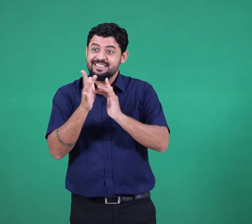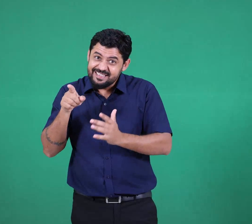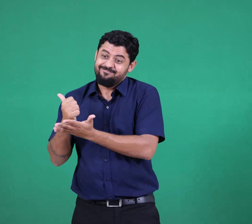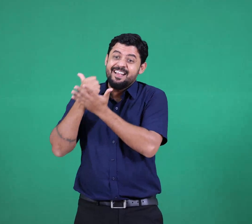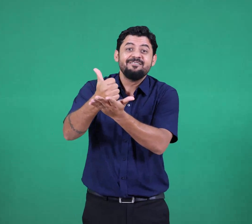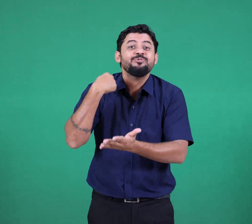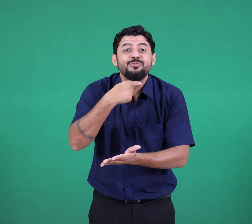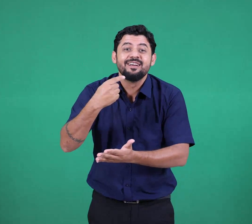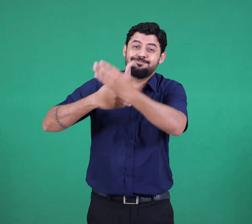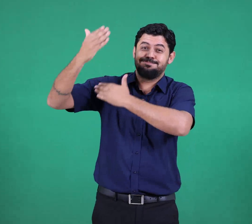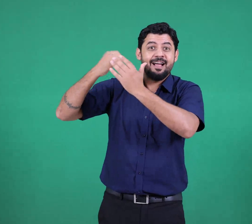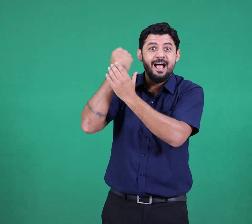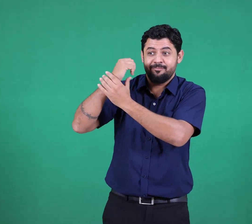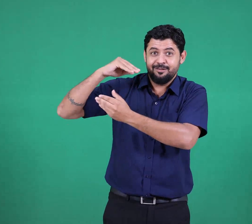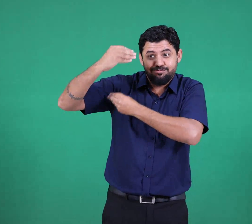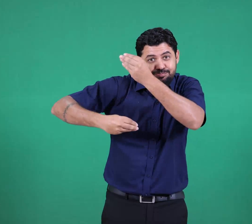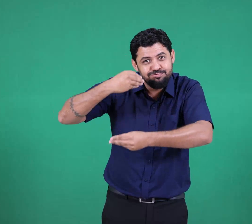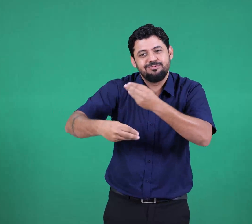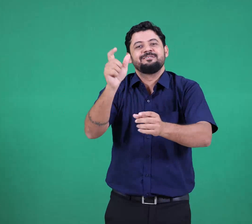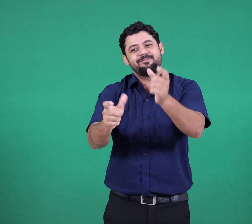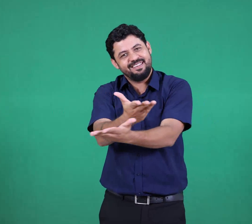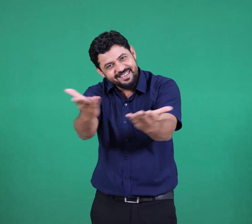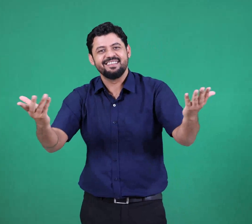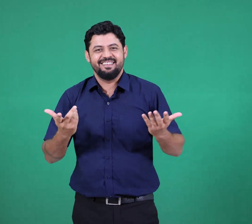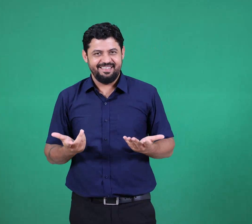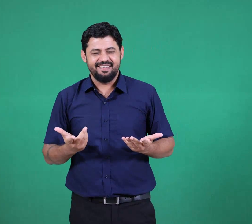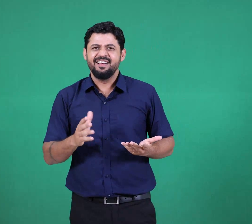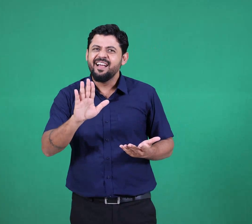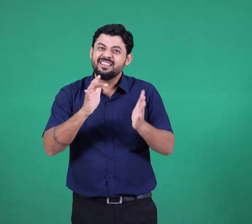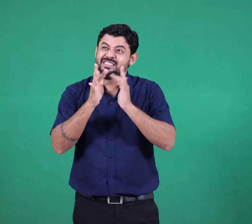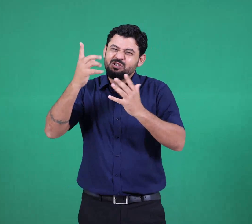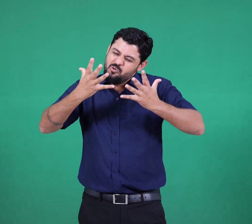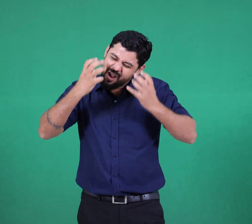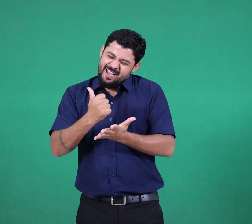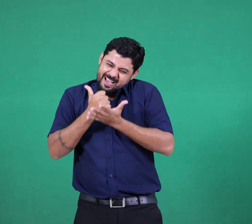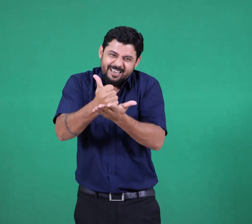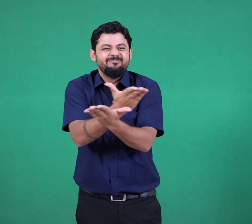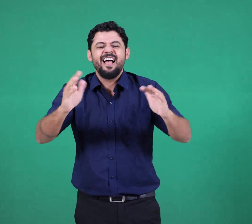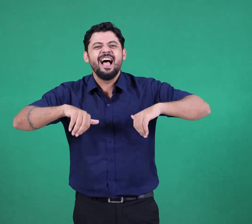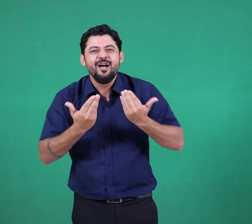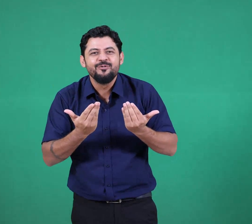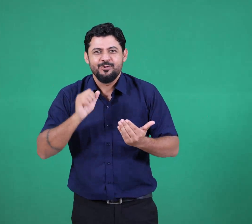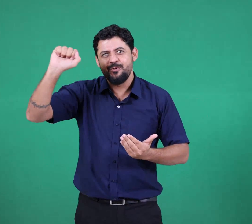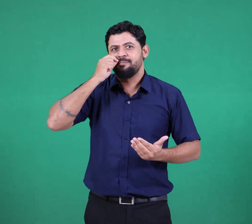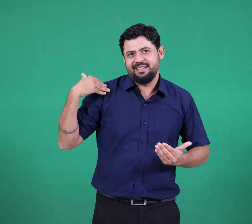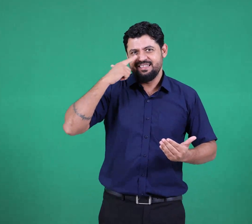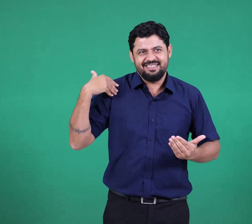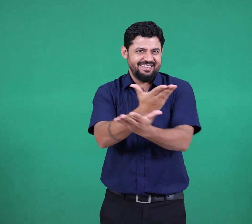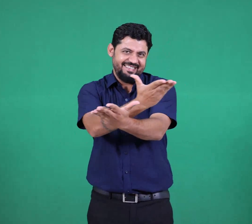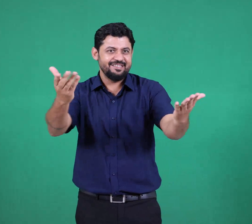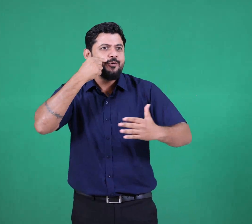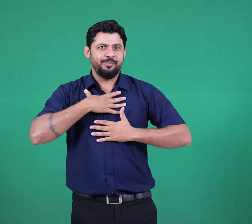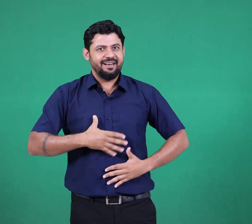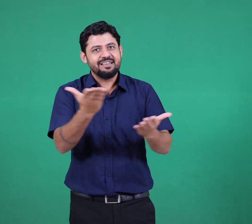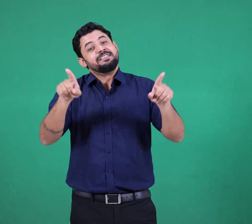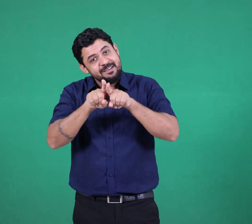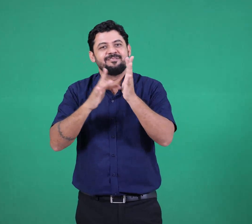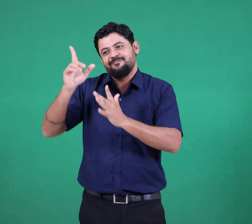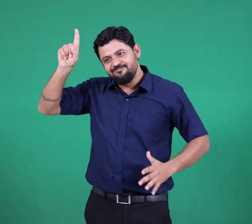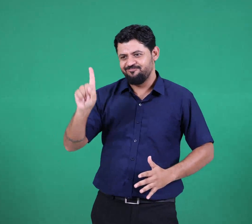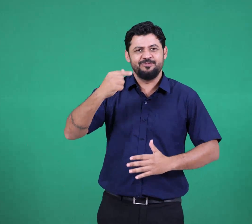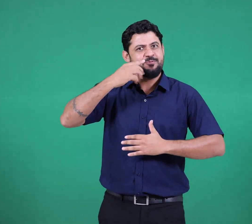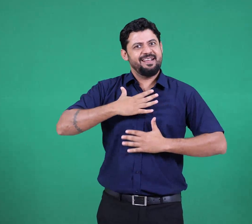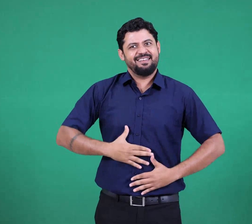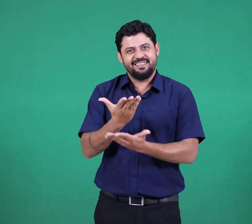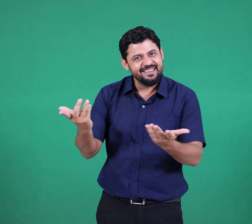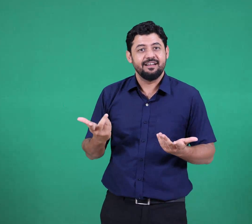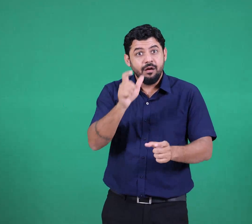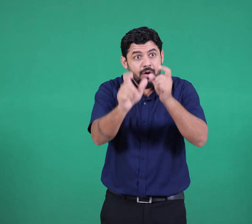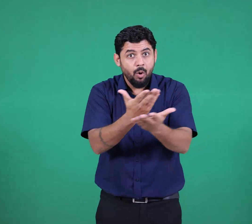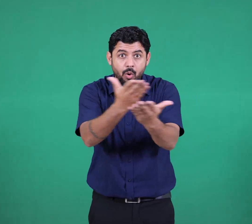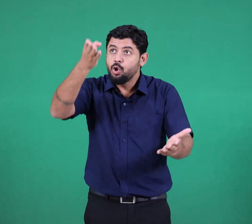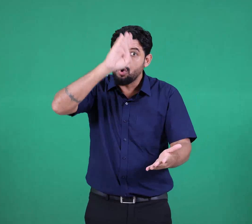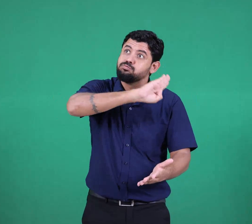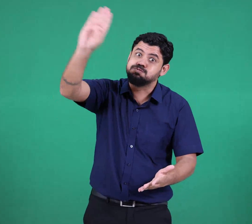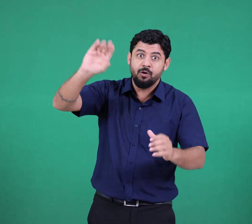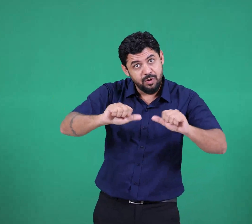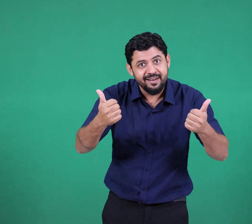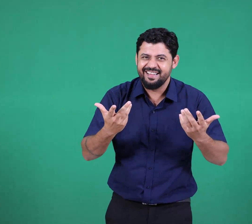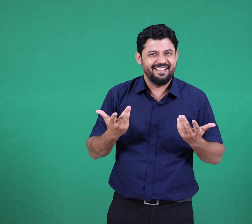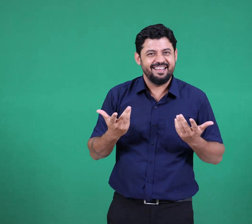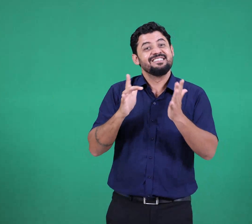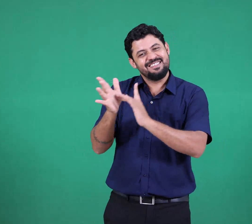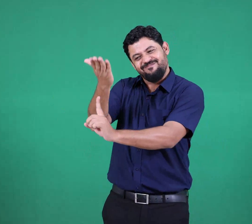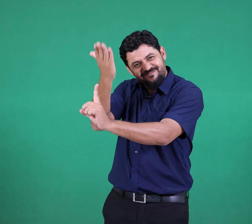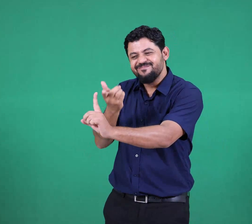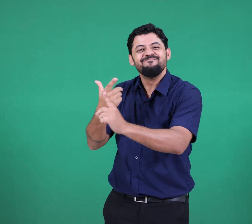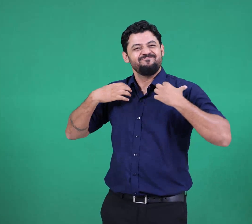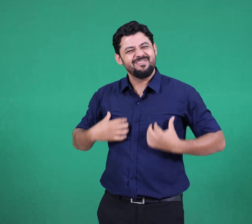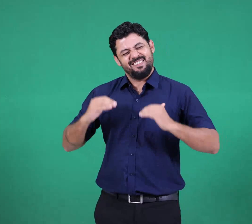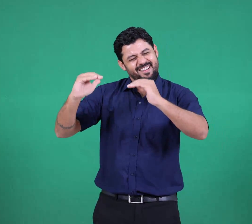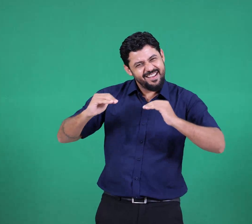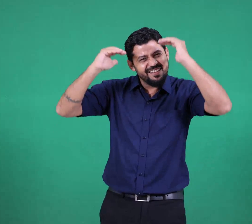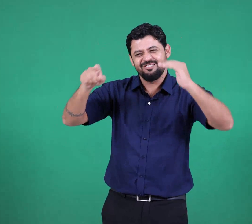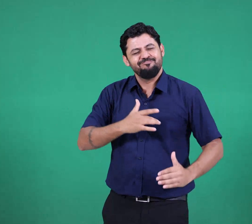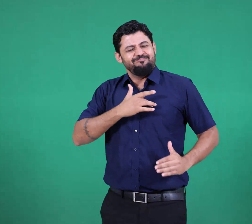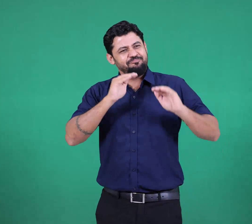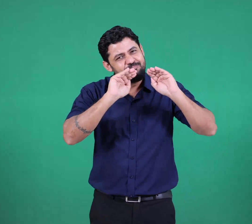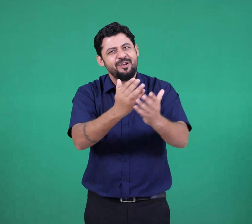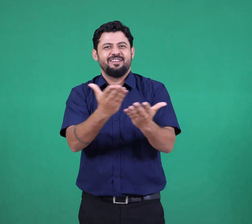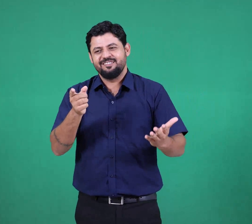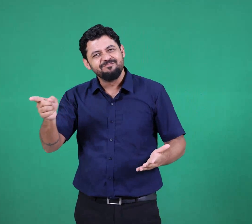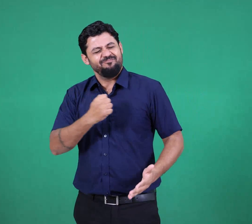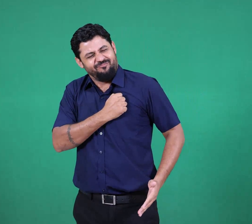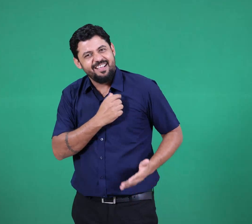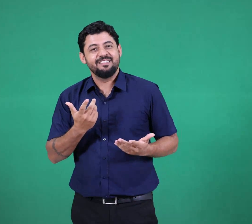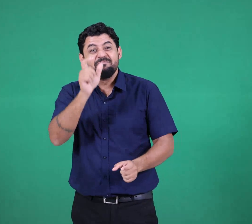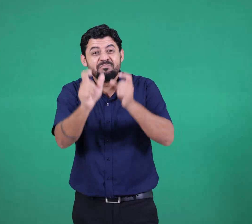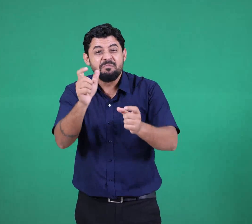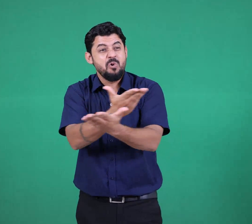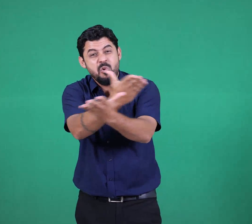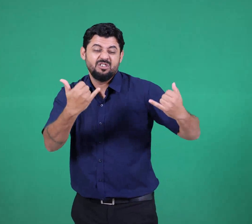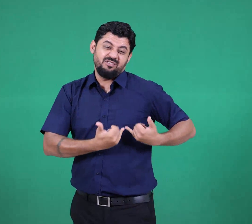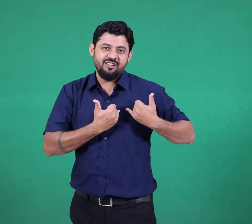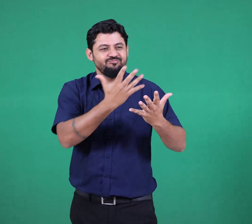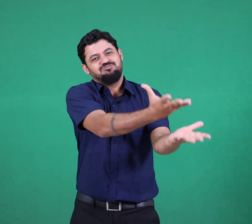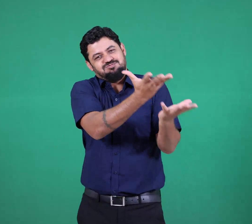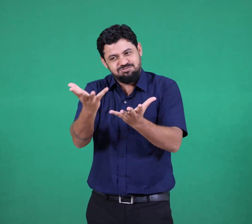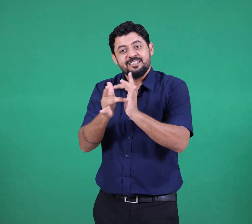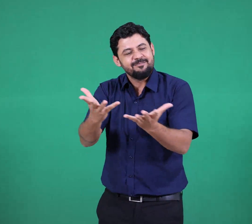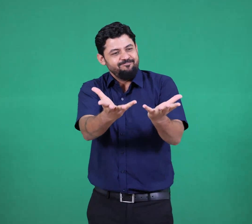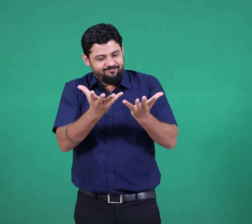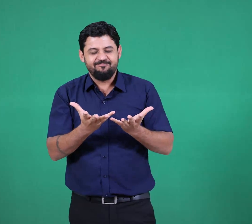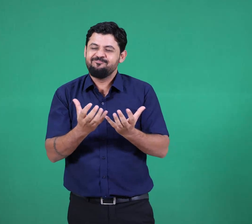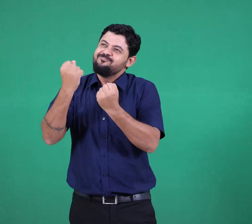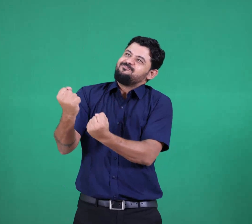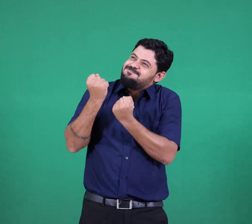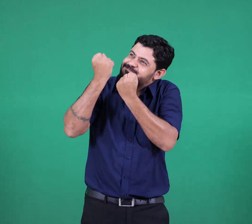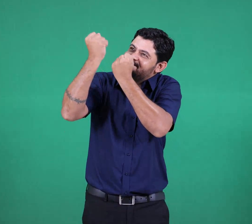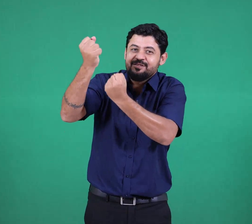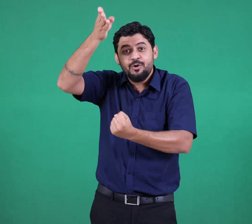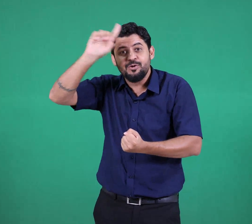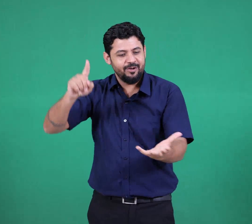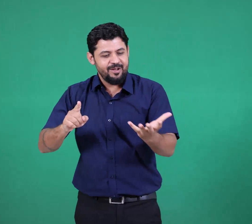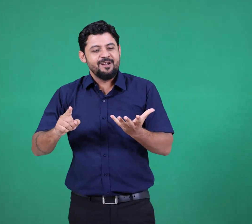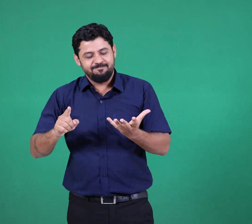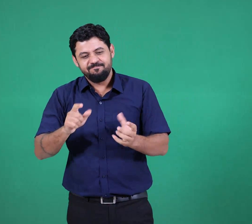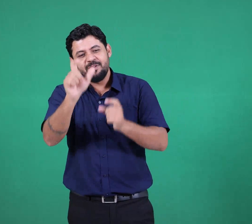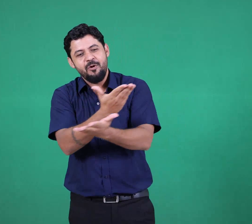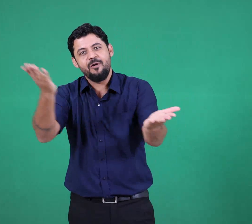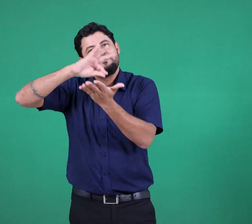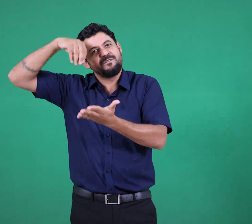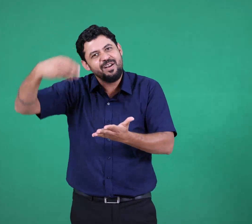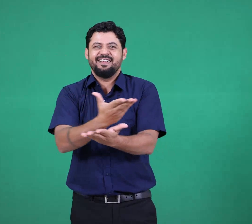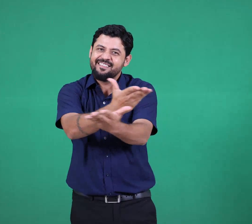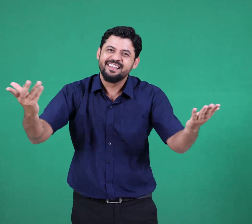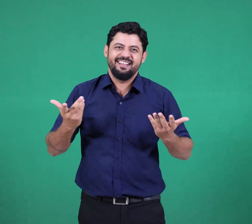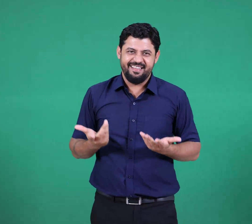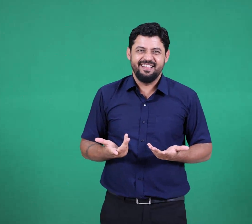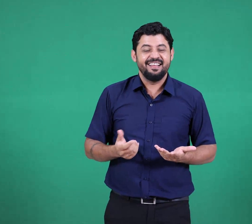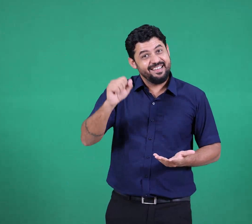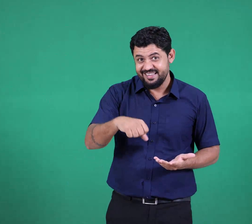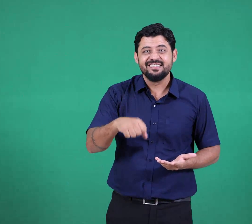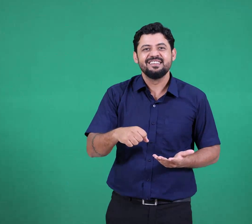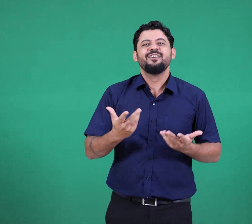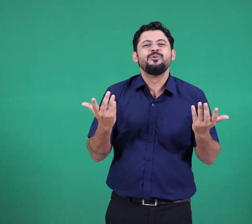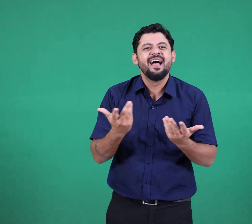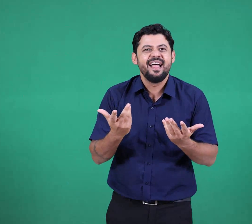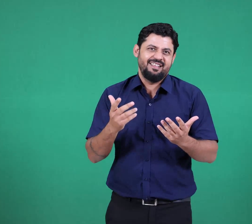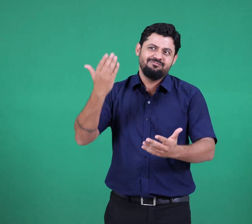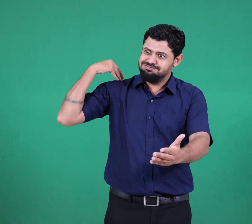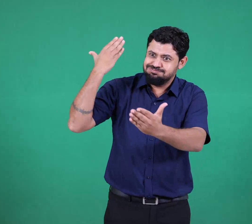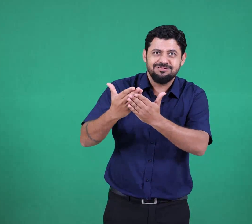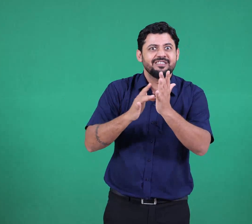For this reason He had to be made like His brothers in every way, so that He might become a merciful and faithful high priest in service to God, in order to make atonement for the sins of the people.